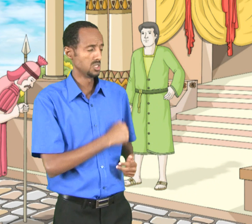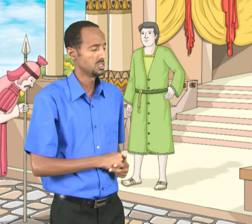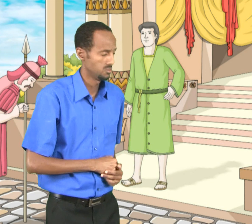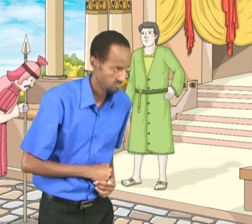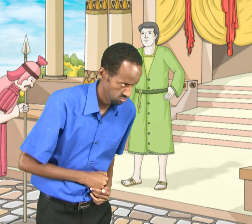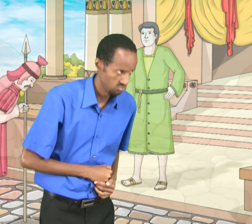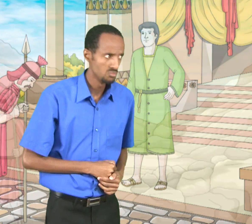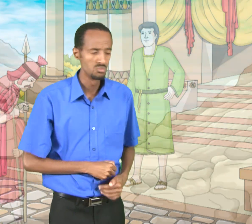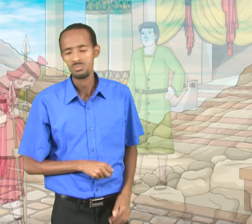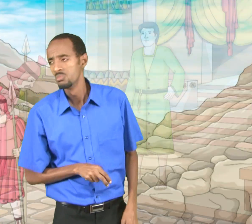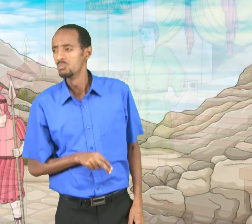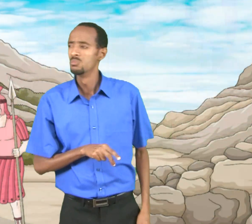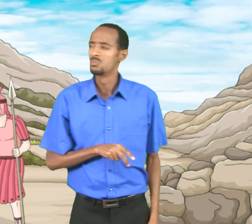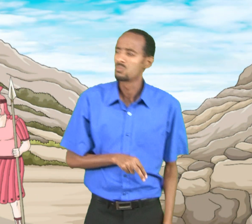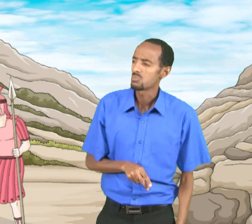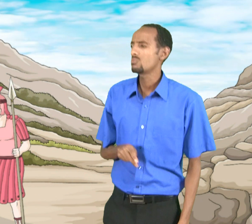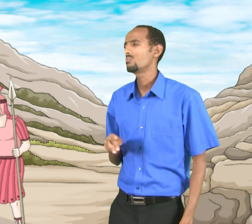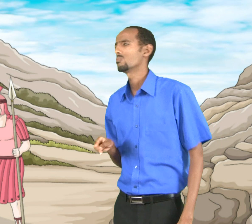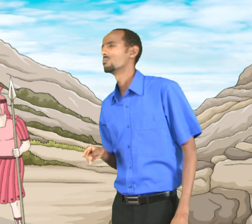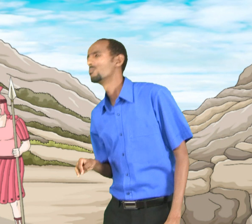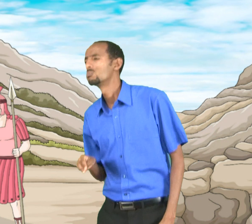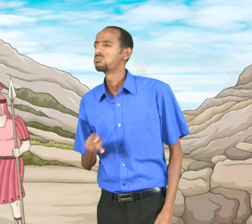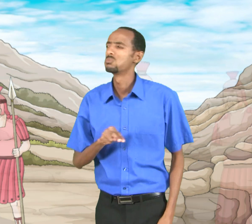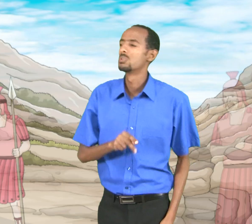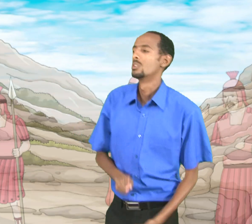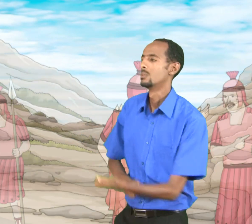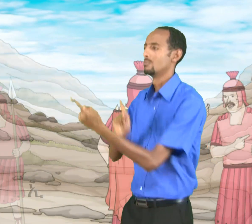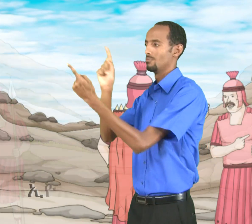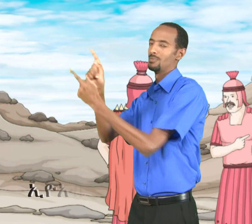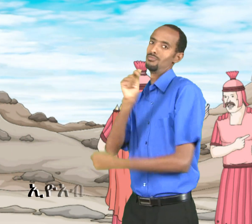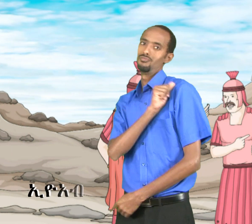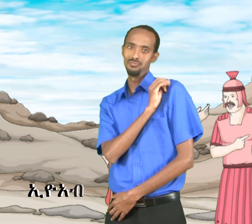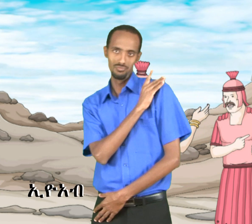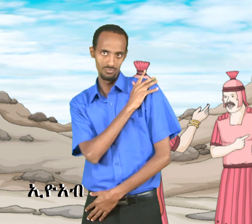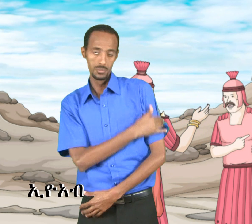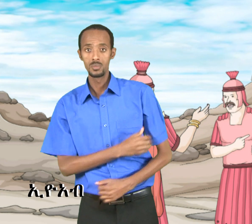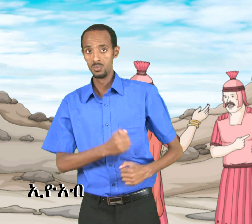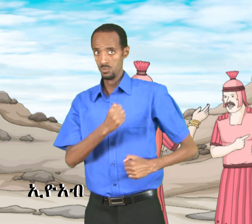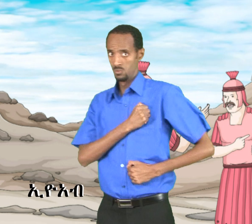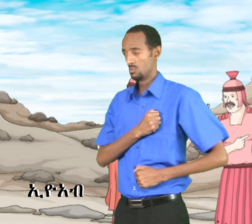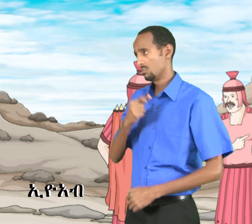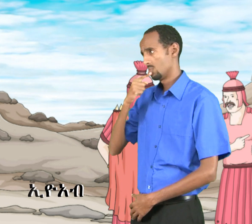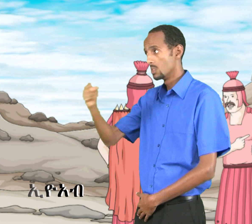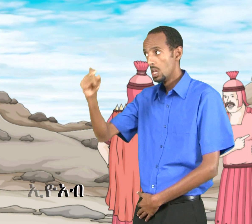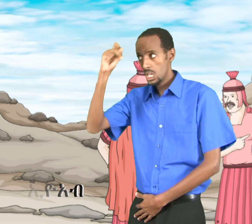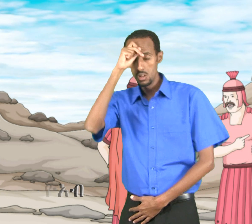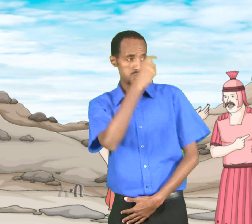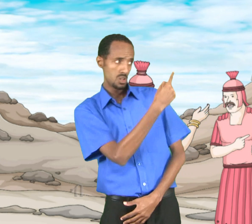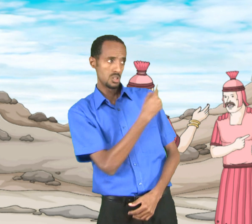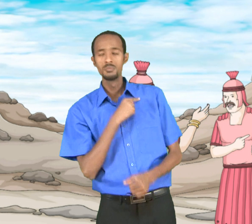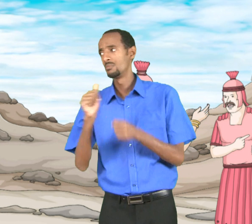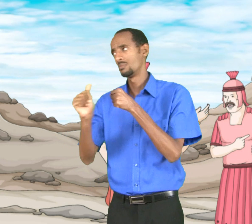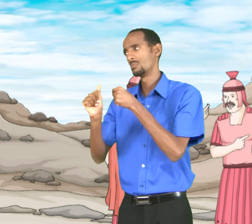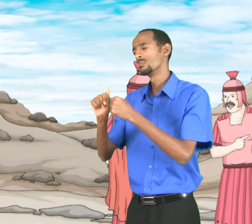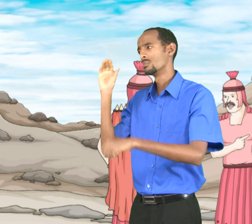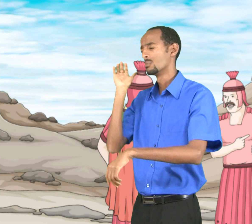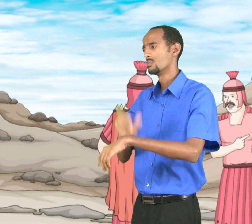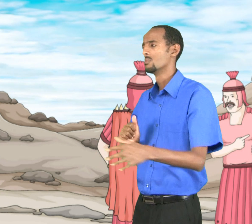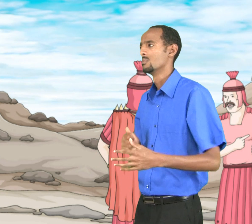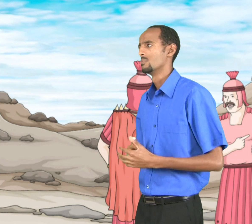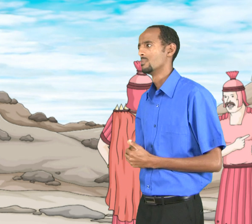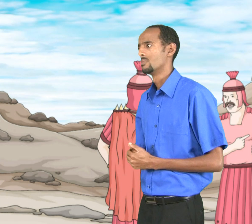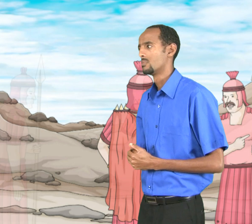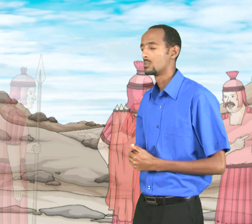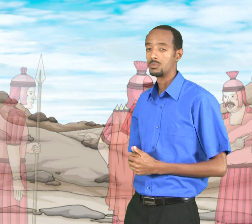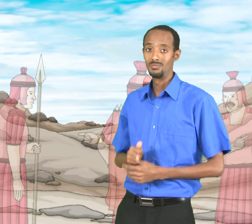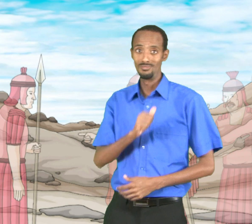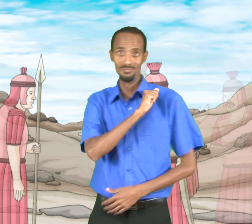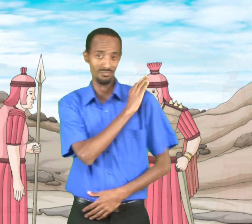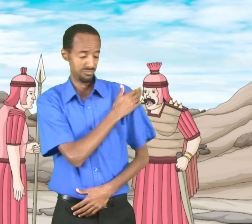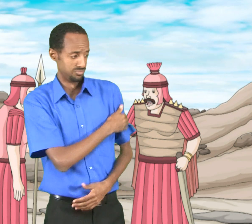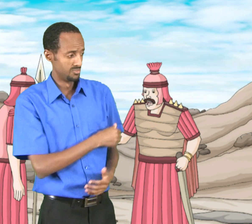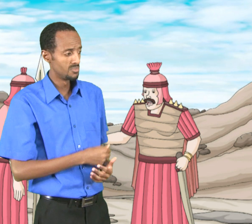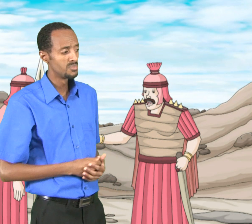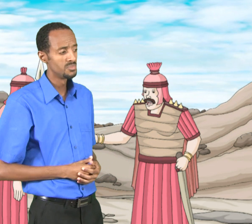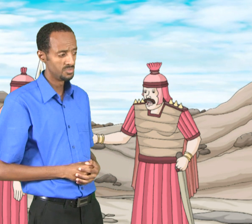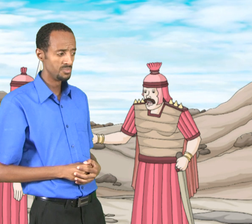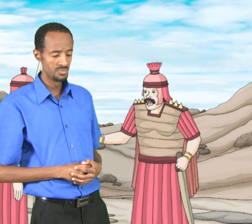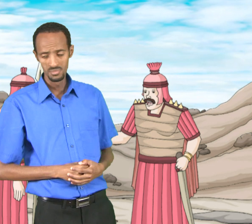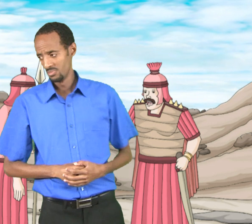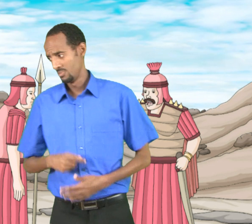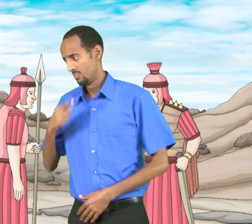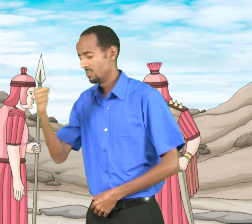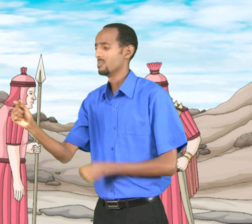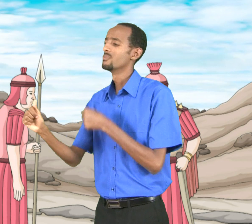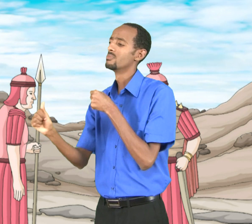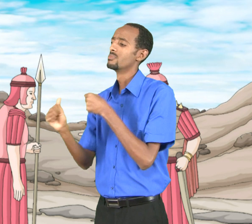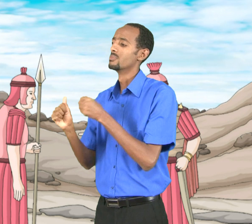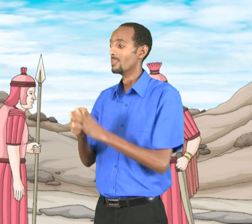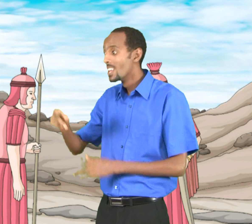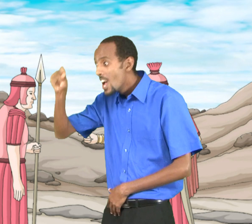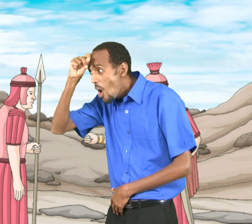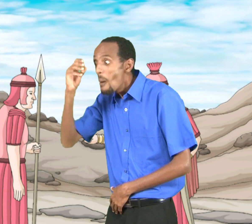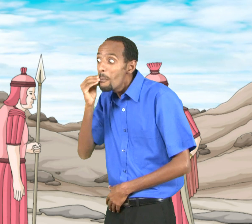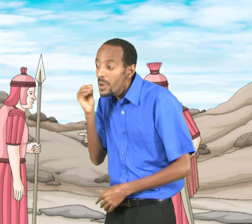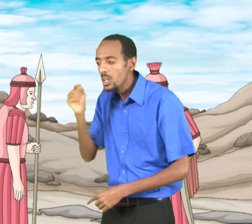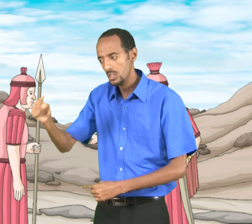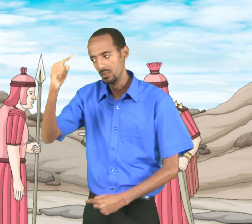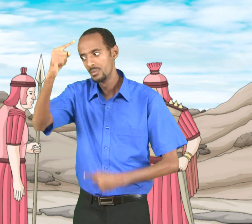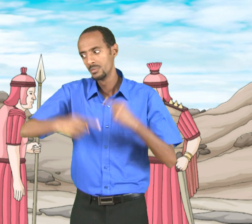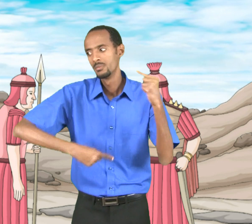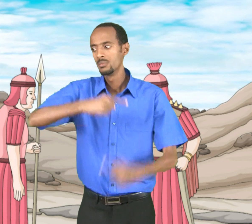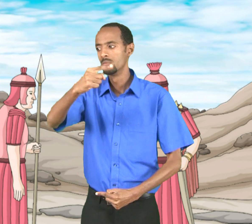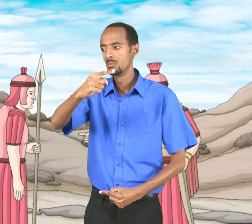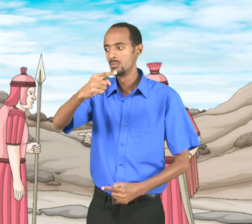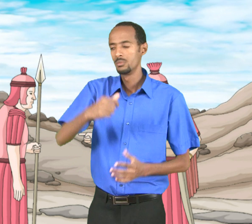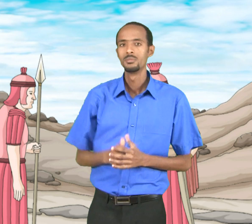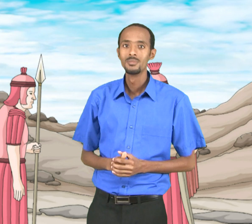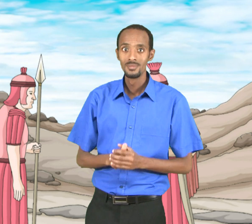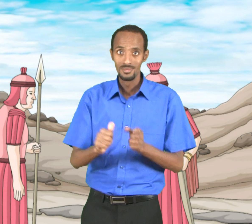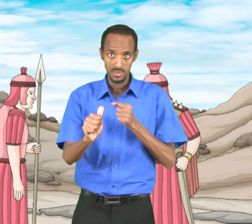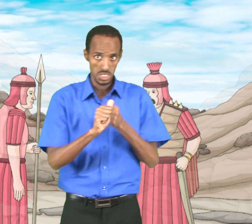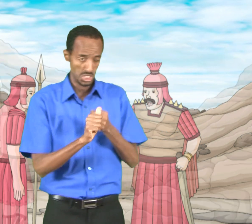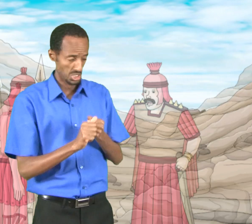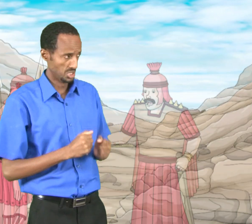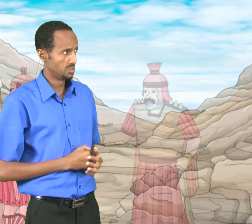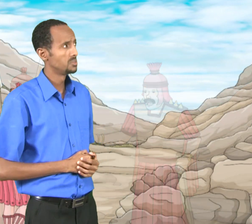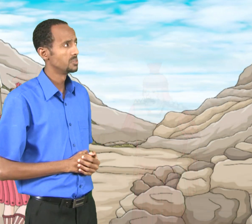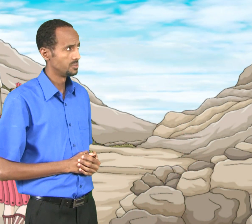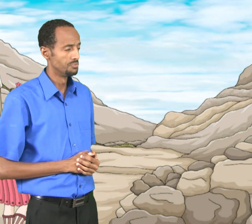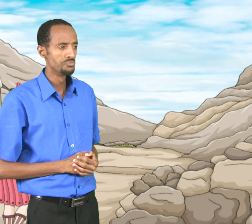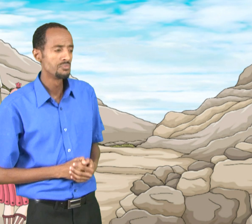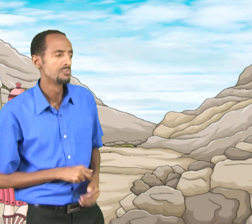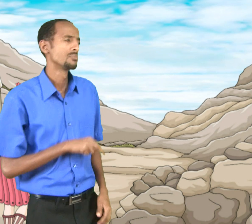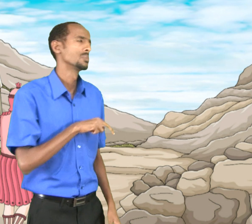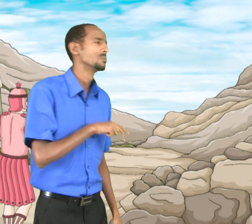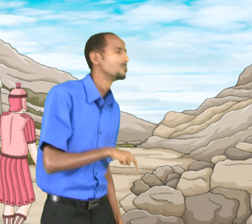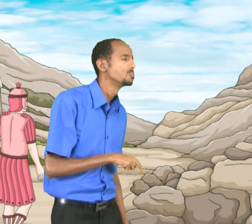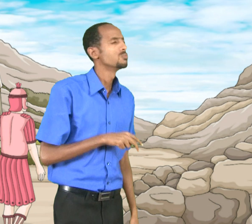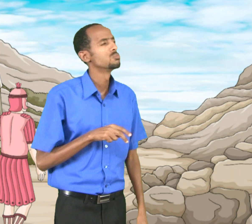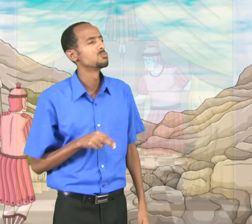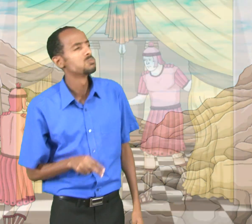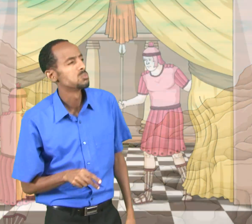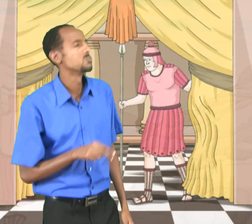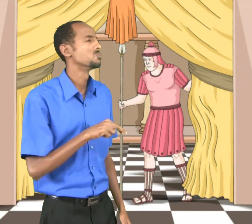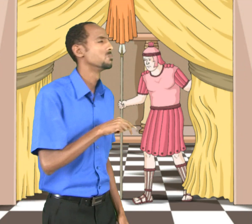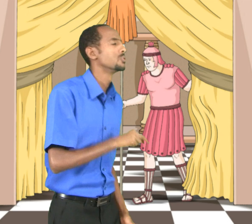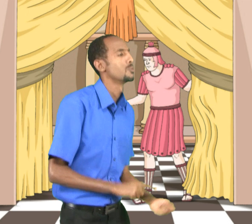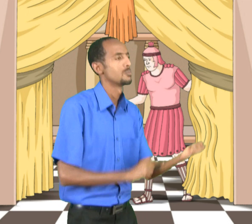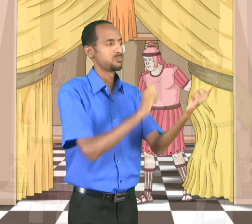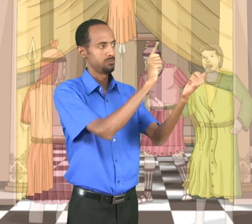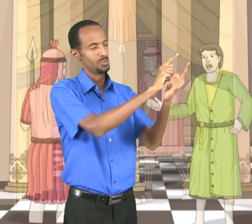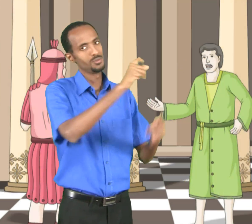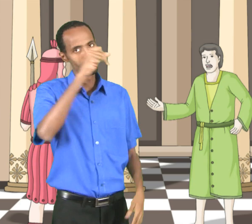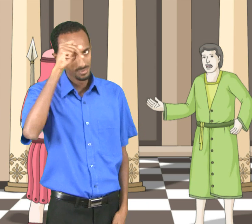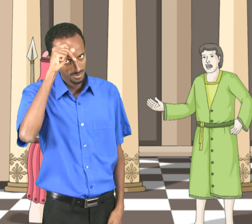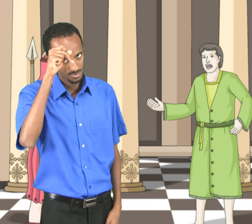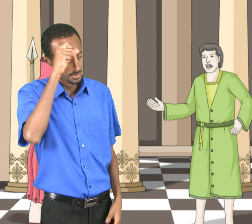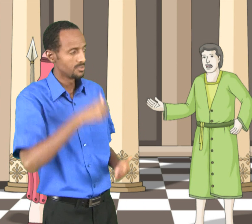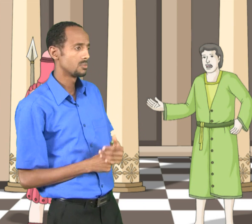So Joab sent him to David.